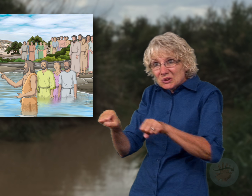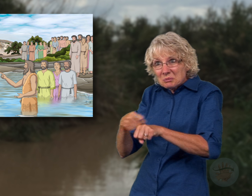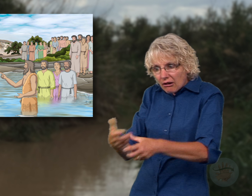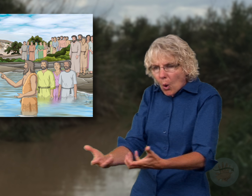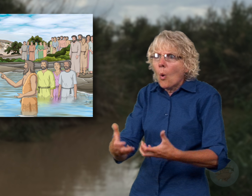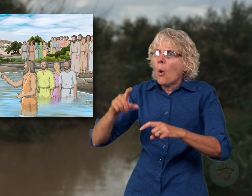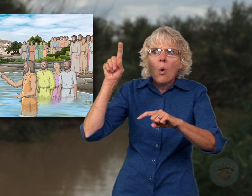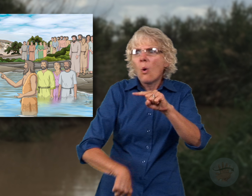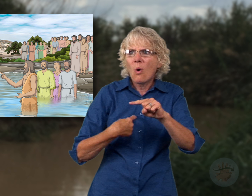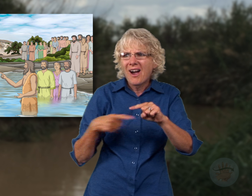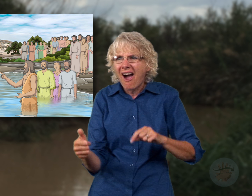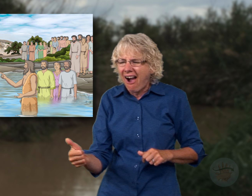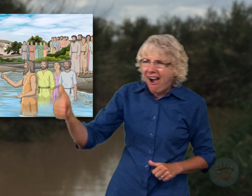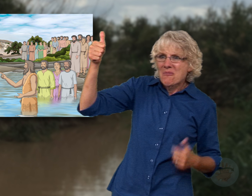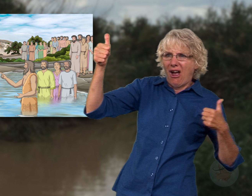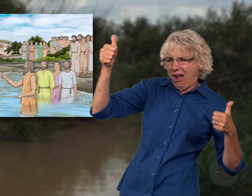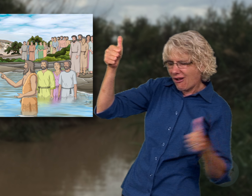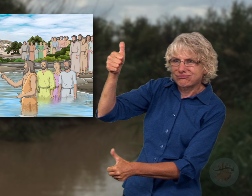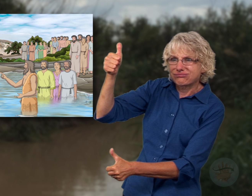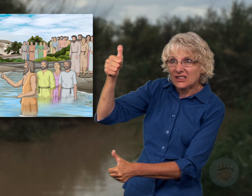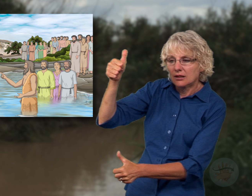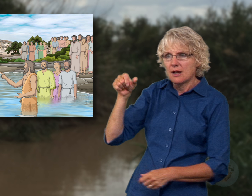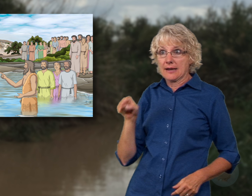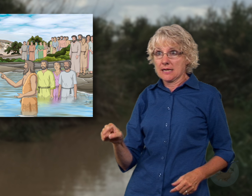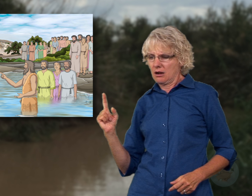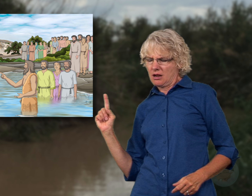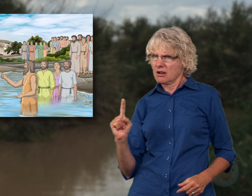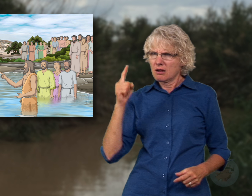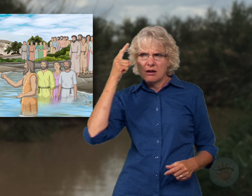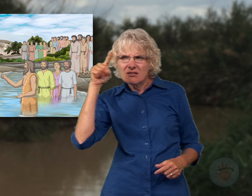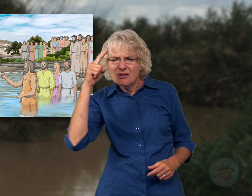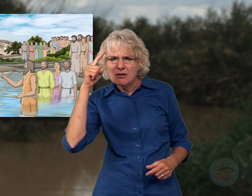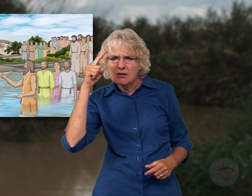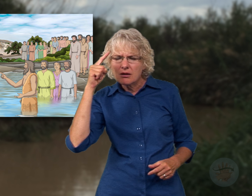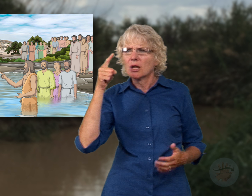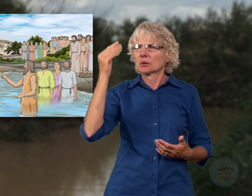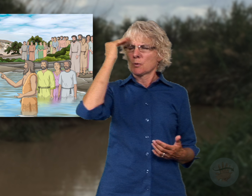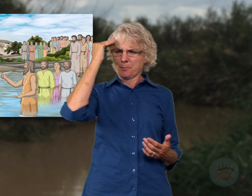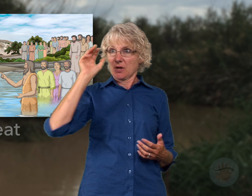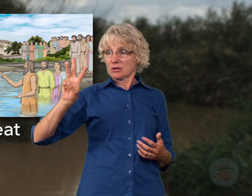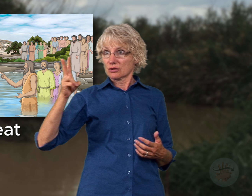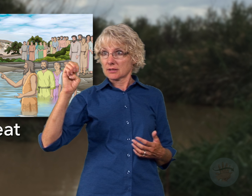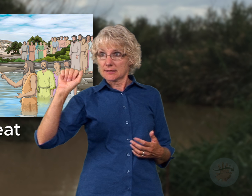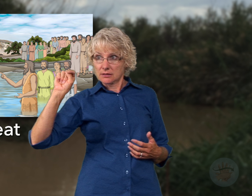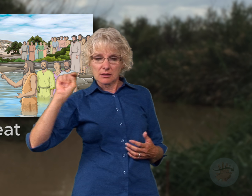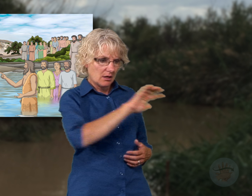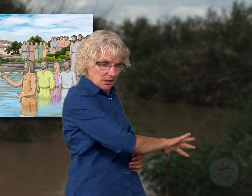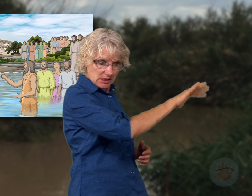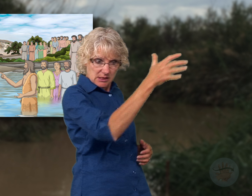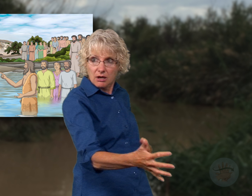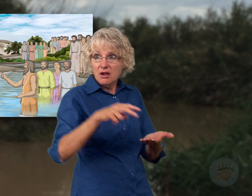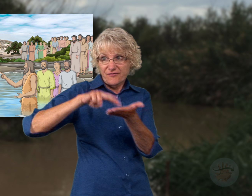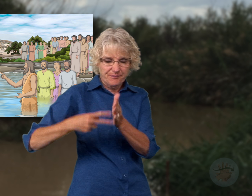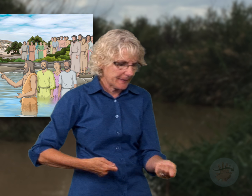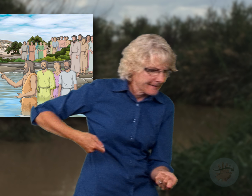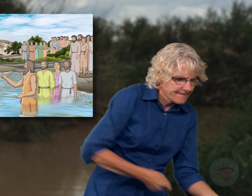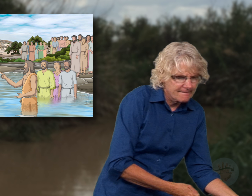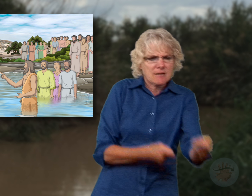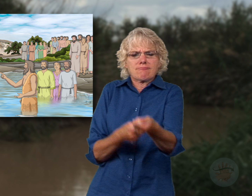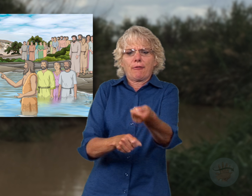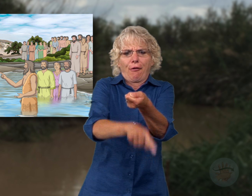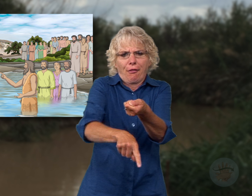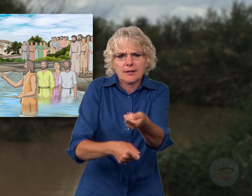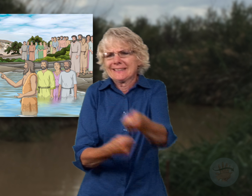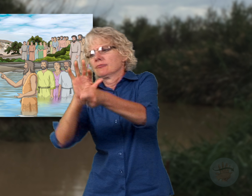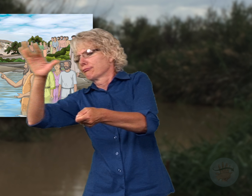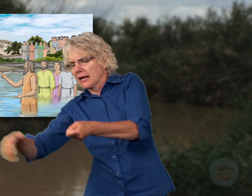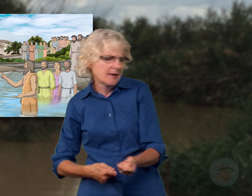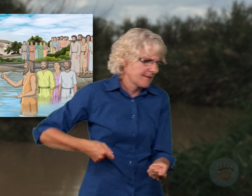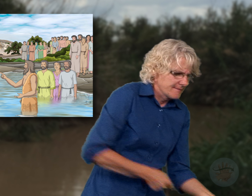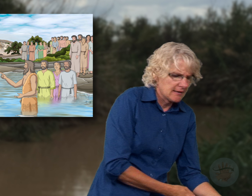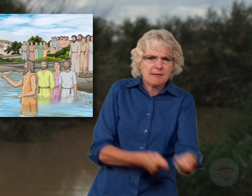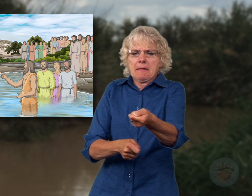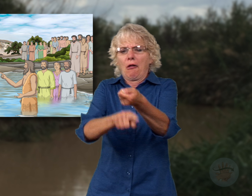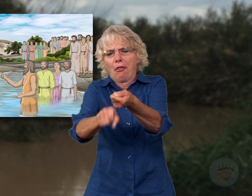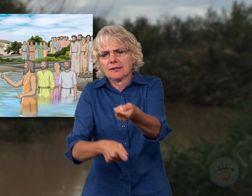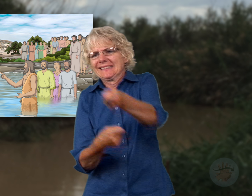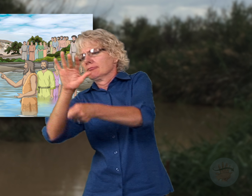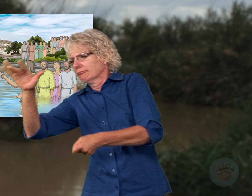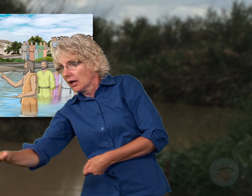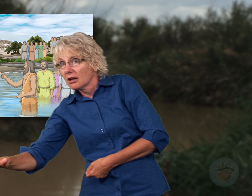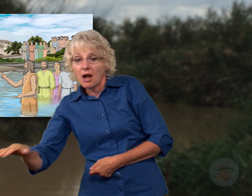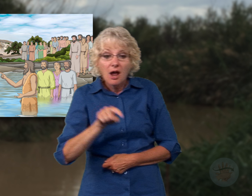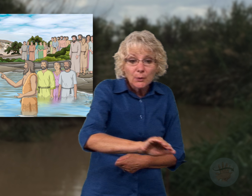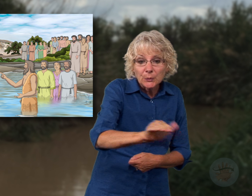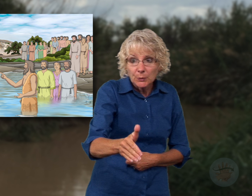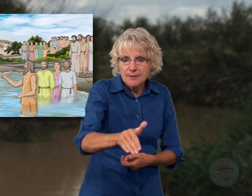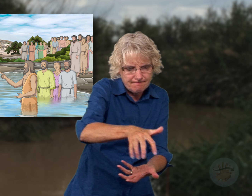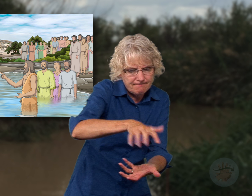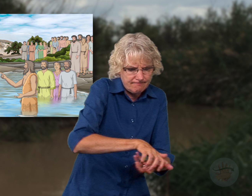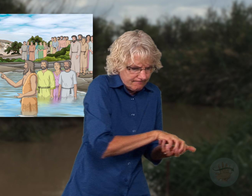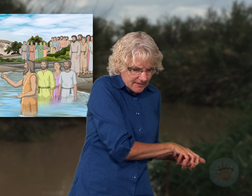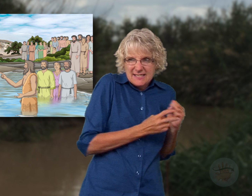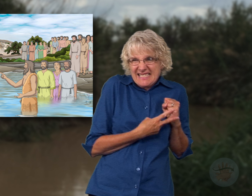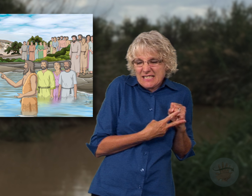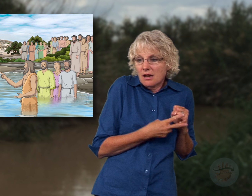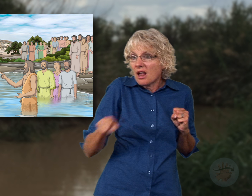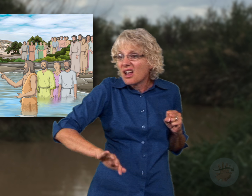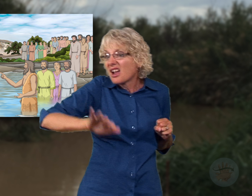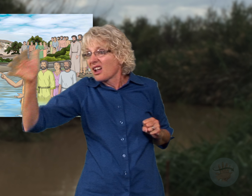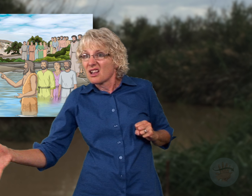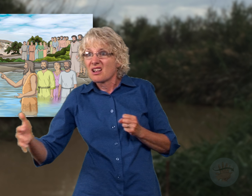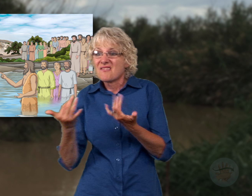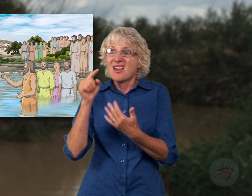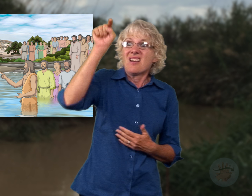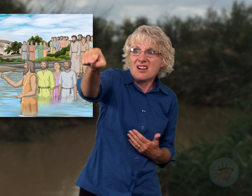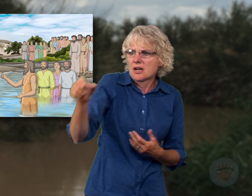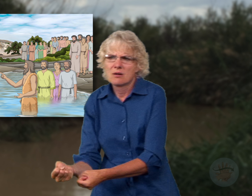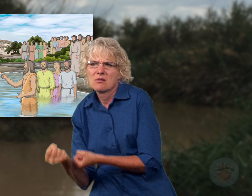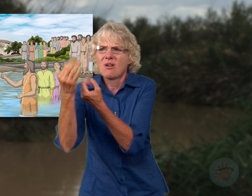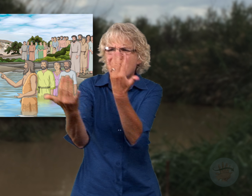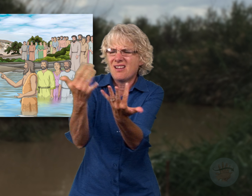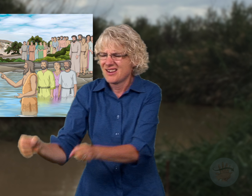His winnowing fork is in His hand to clear His threshing floor and to gather His wheat into the barn;